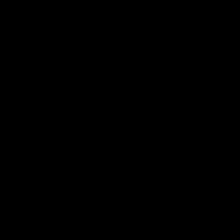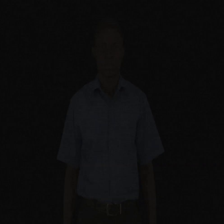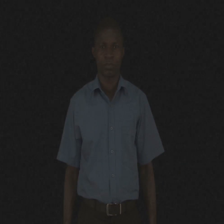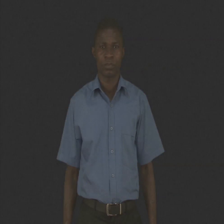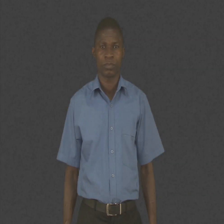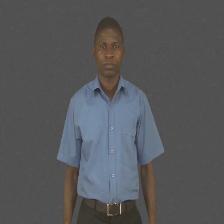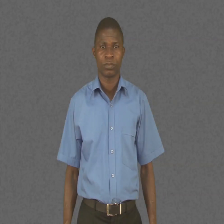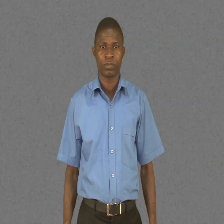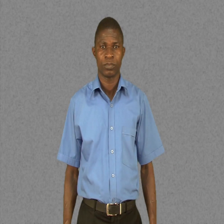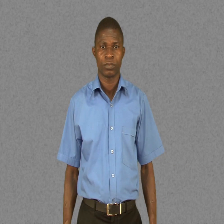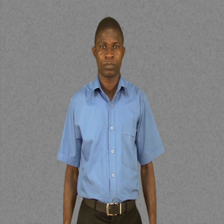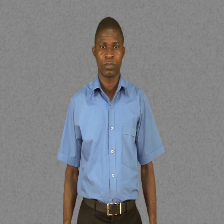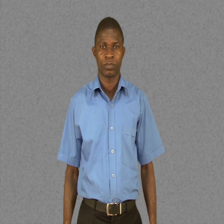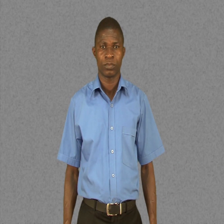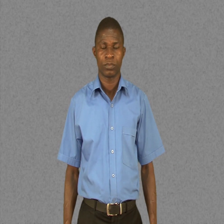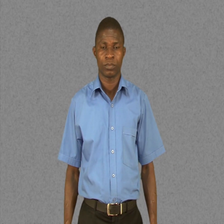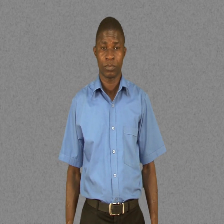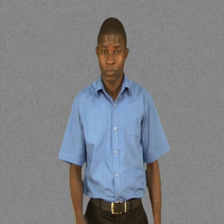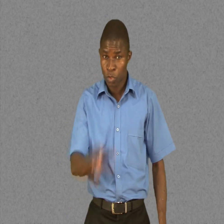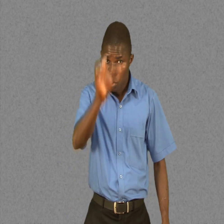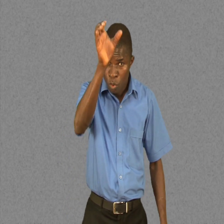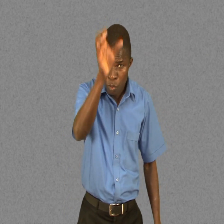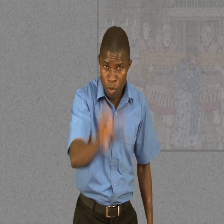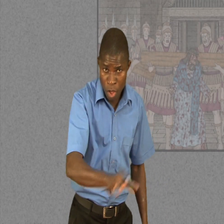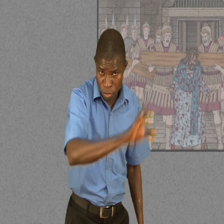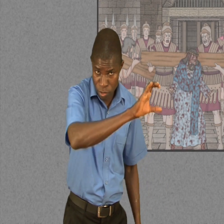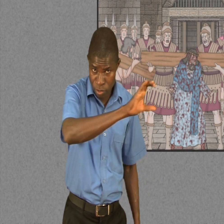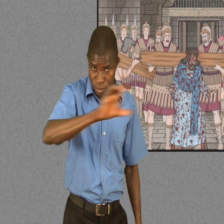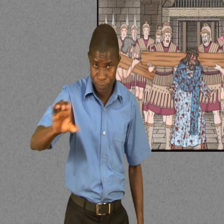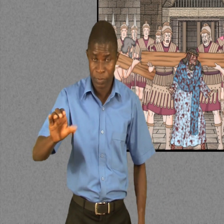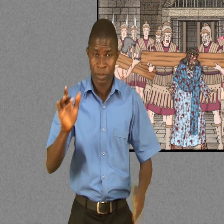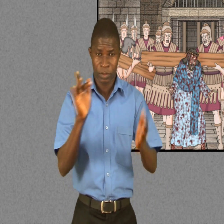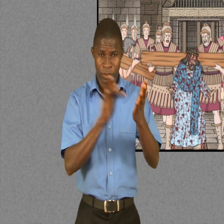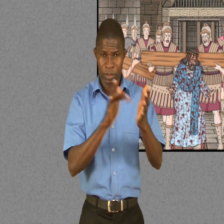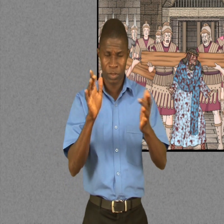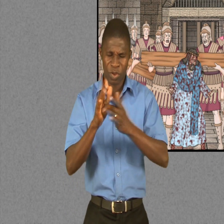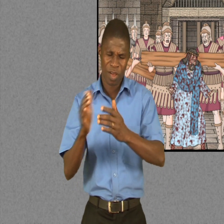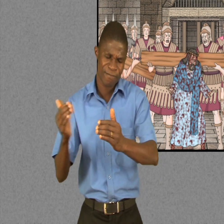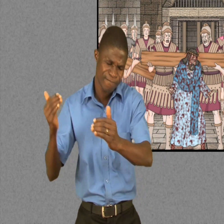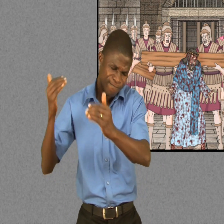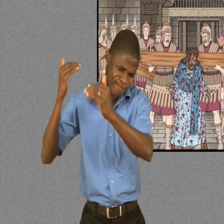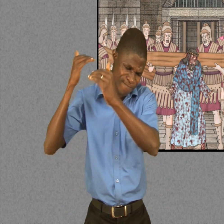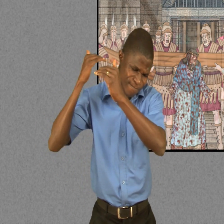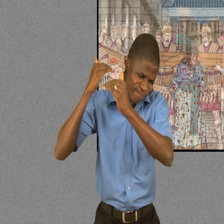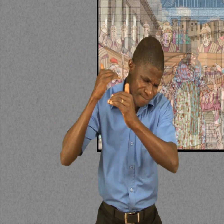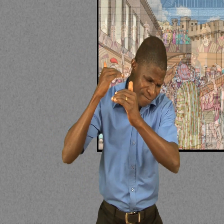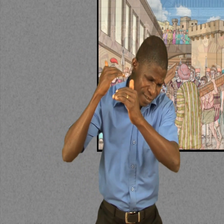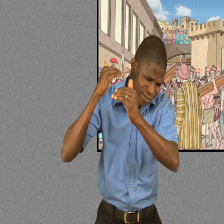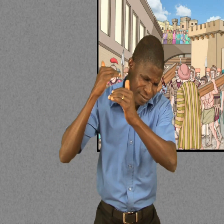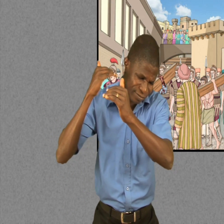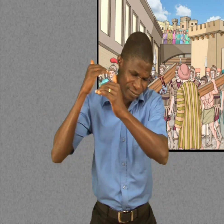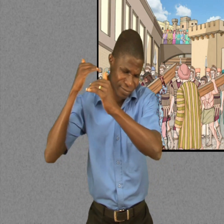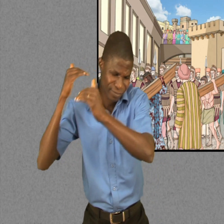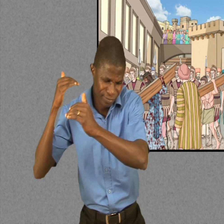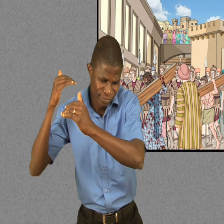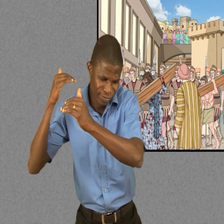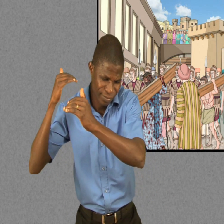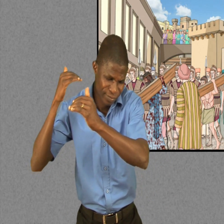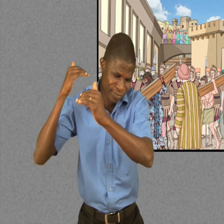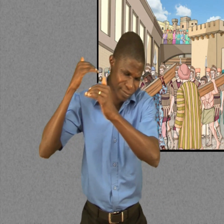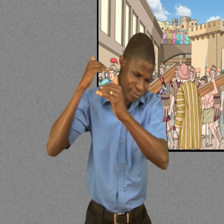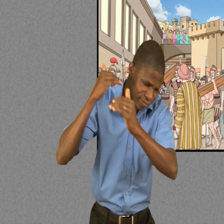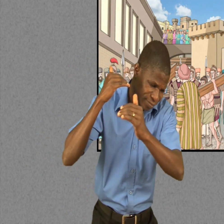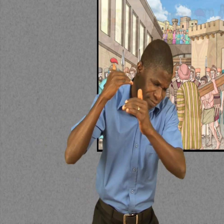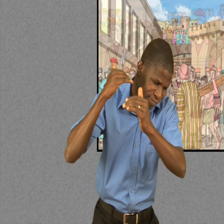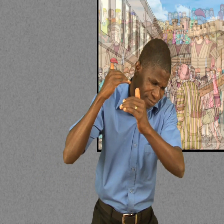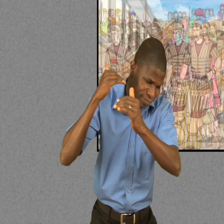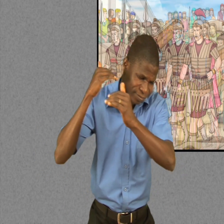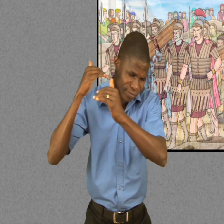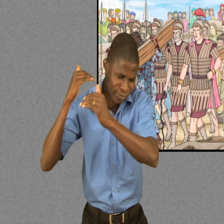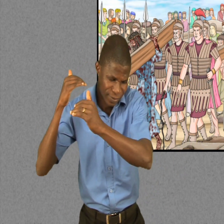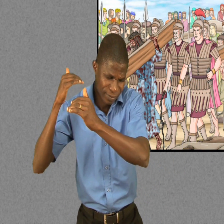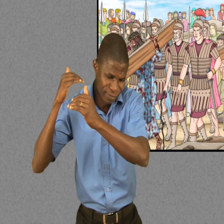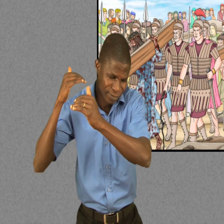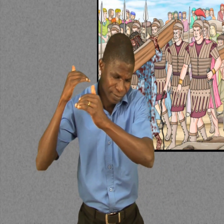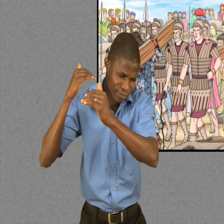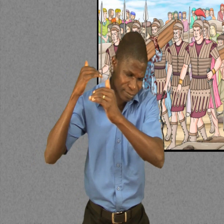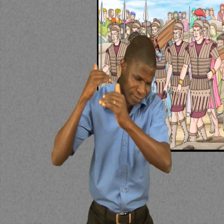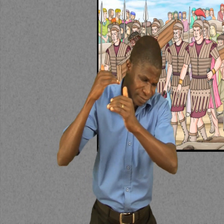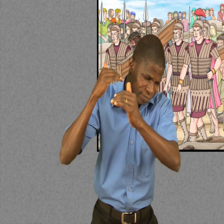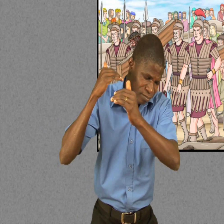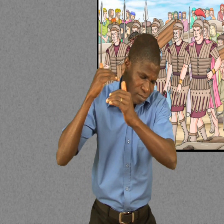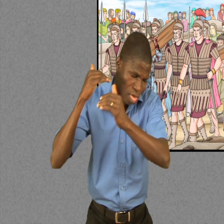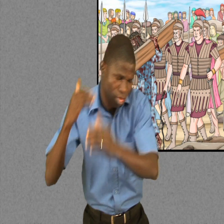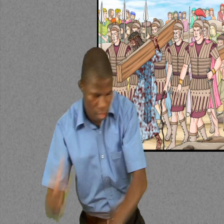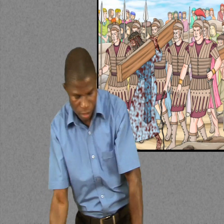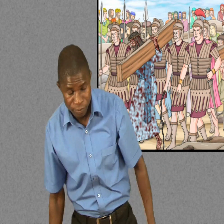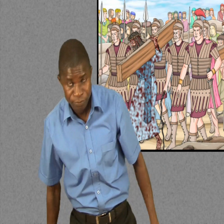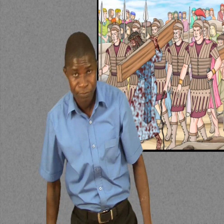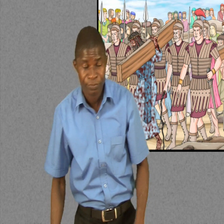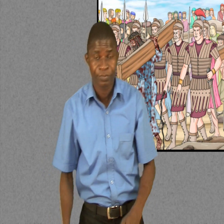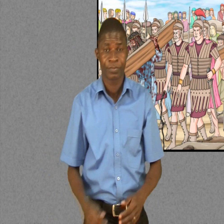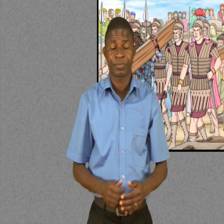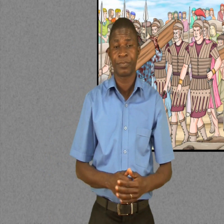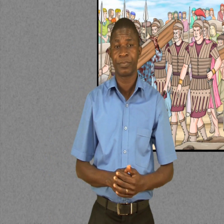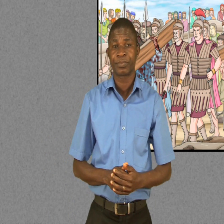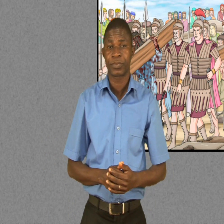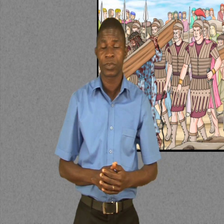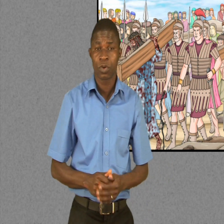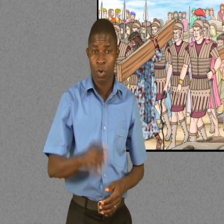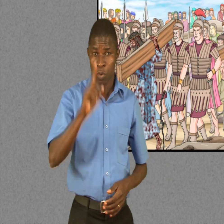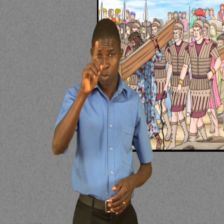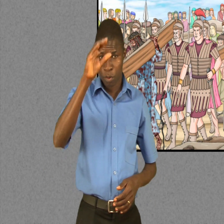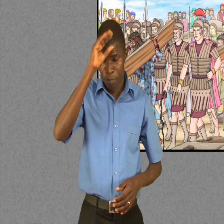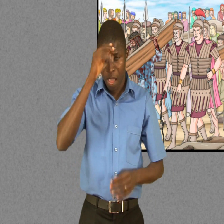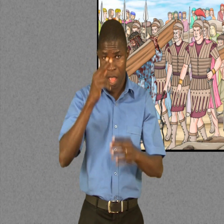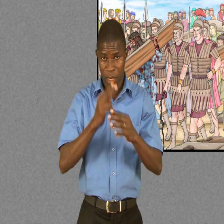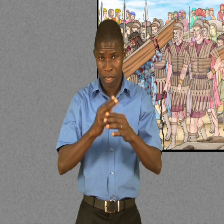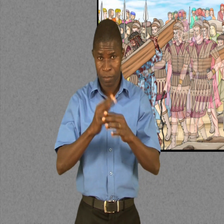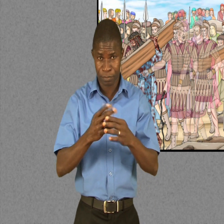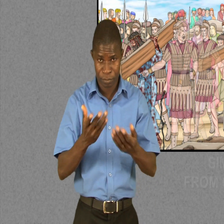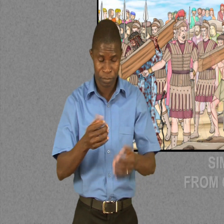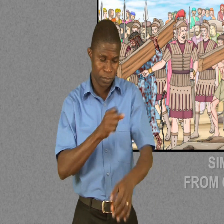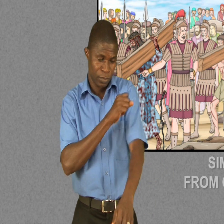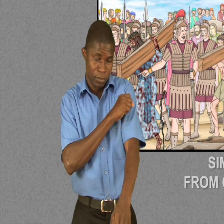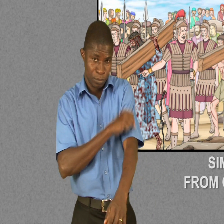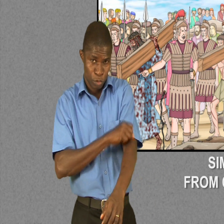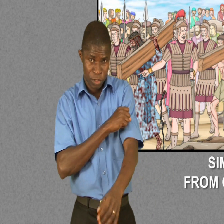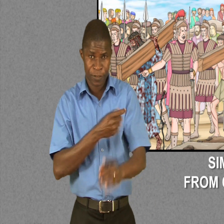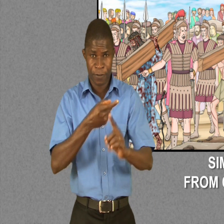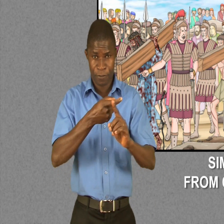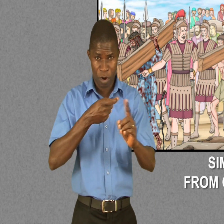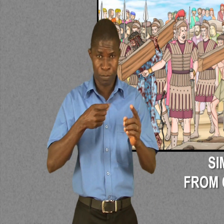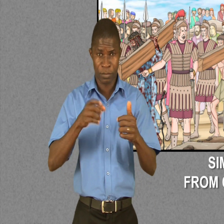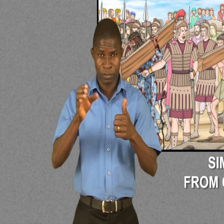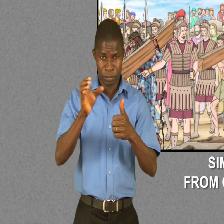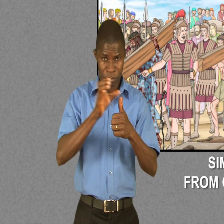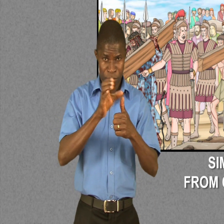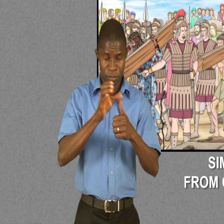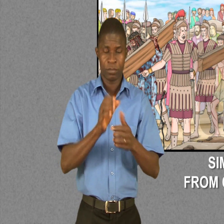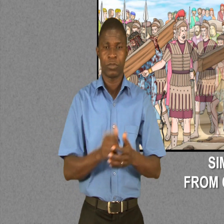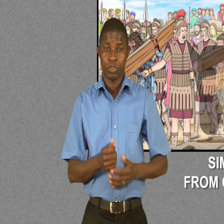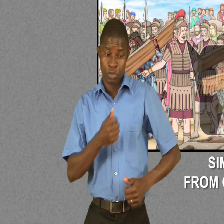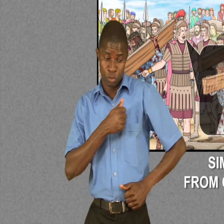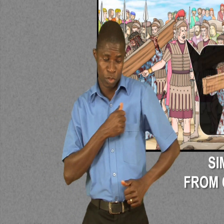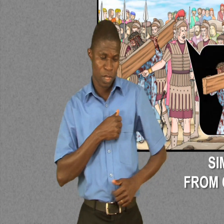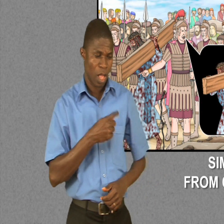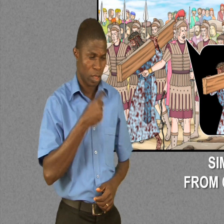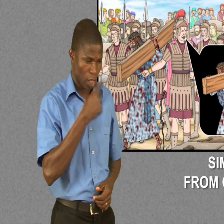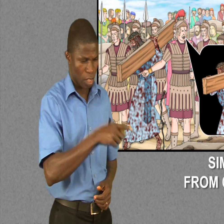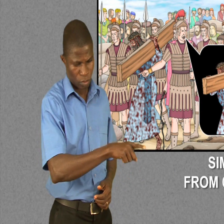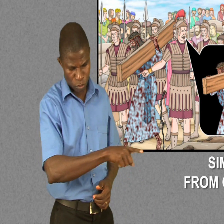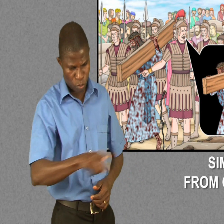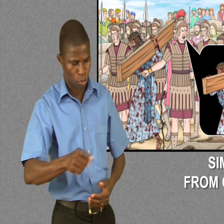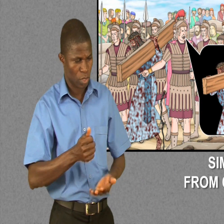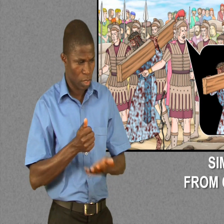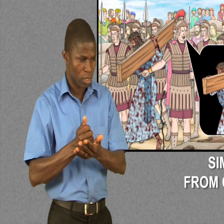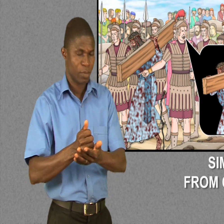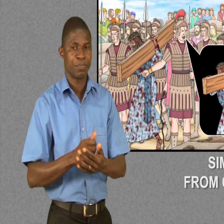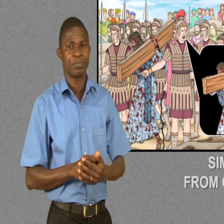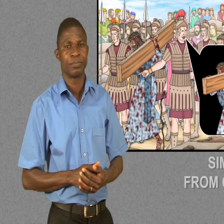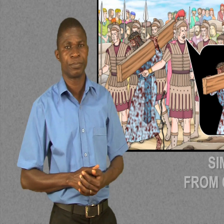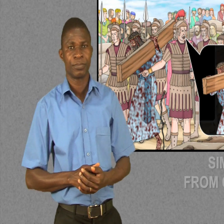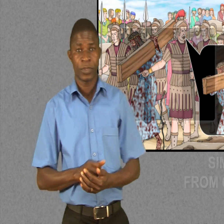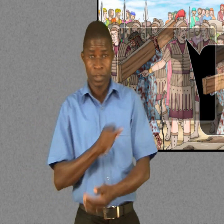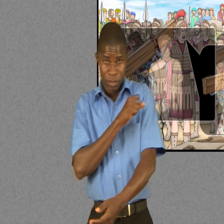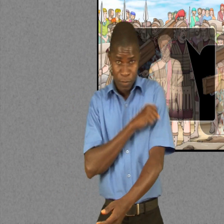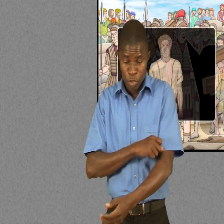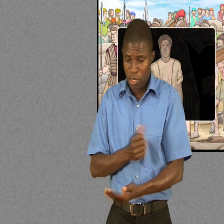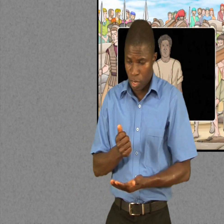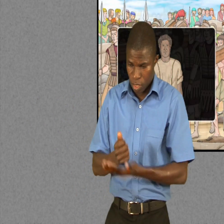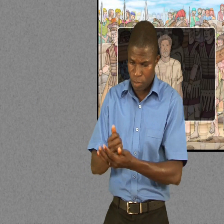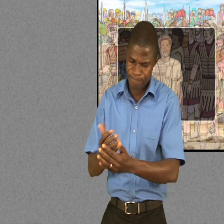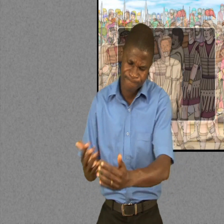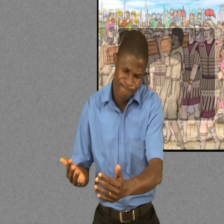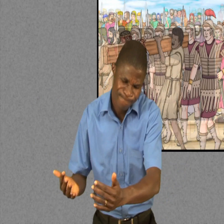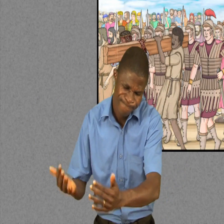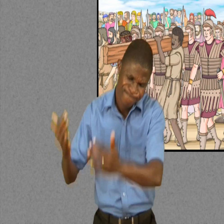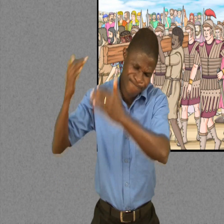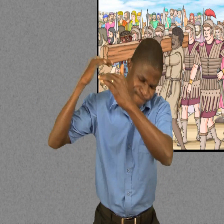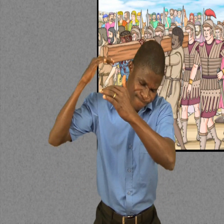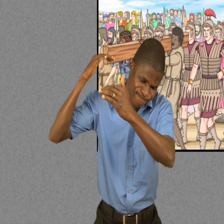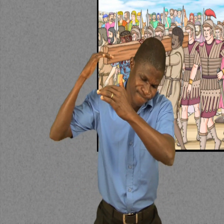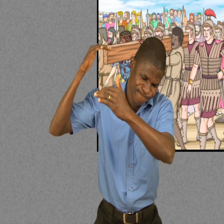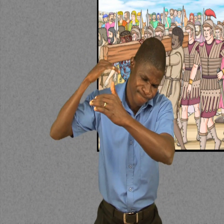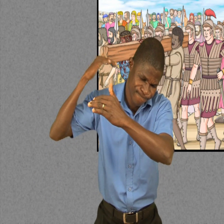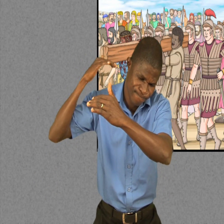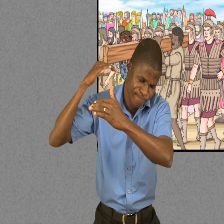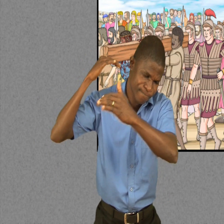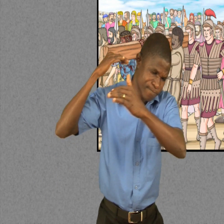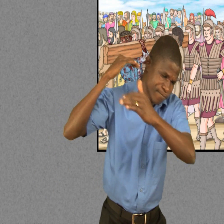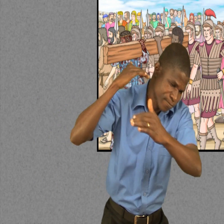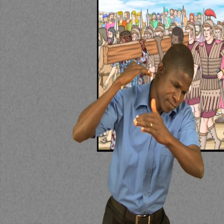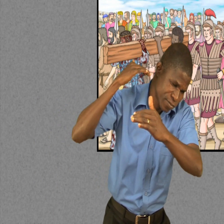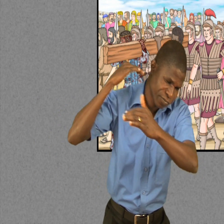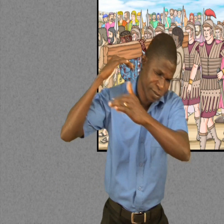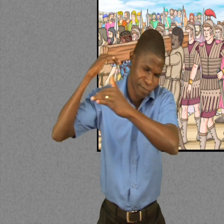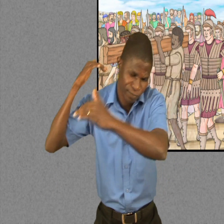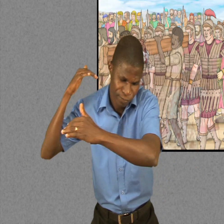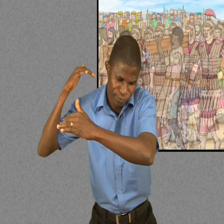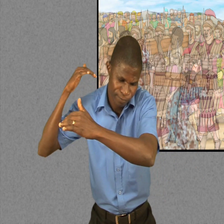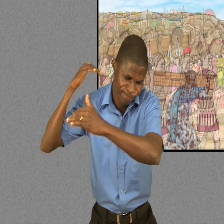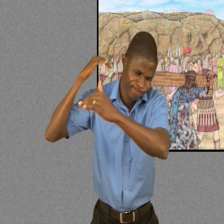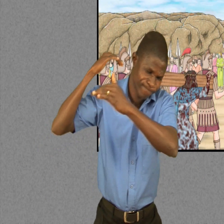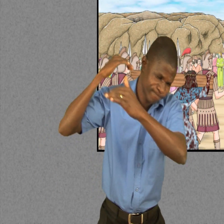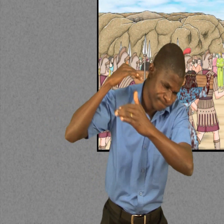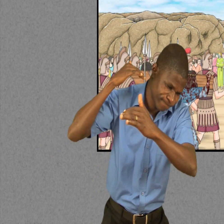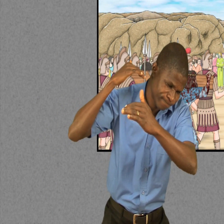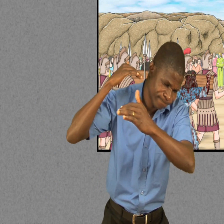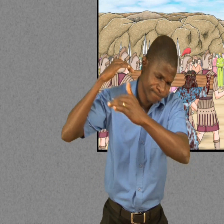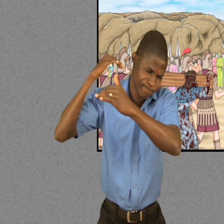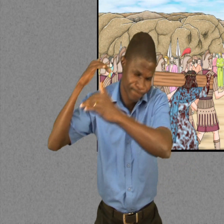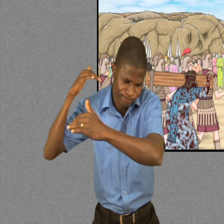Along the way they found a man from Cyrene, named Simon, and they forced him to carry the cross of Jesus.